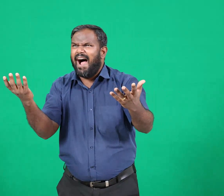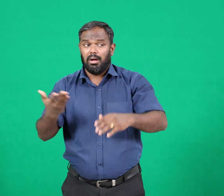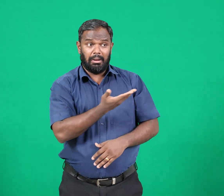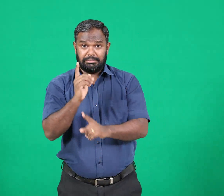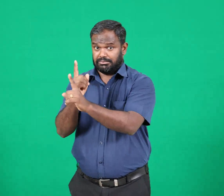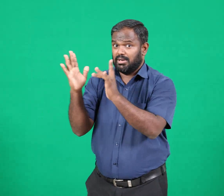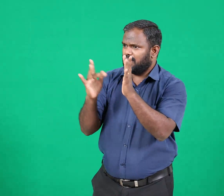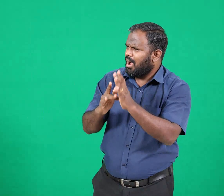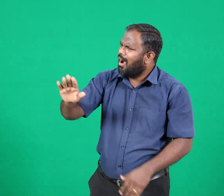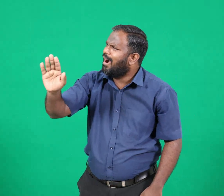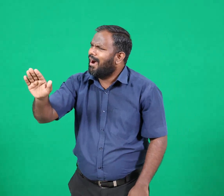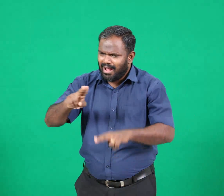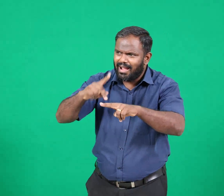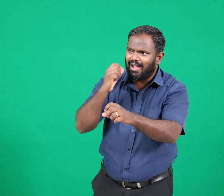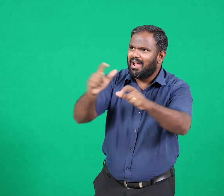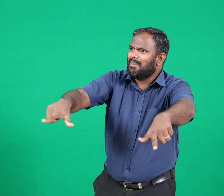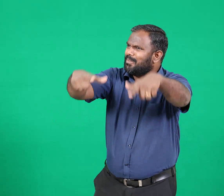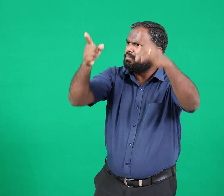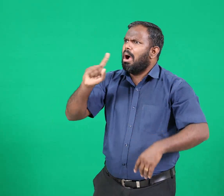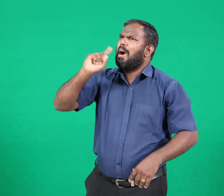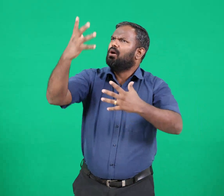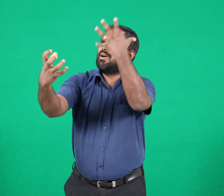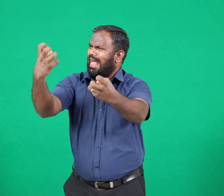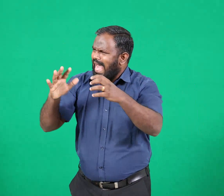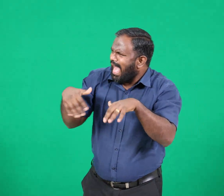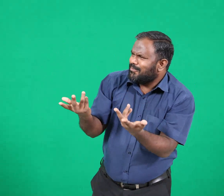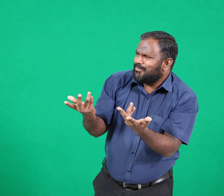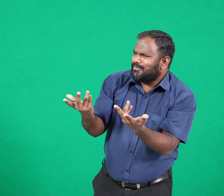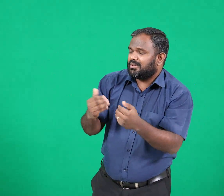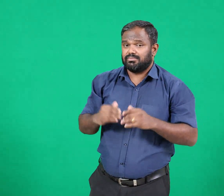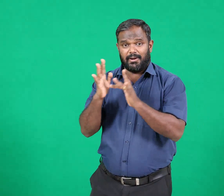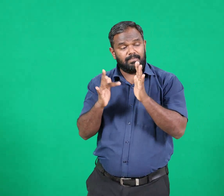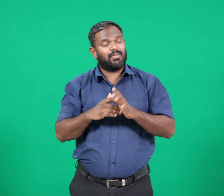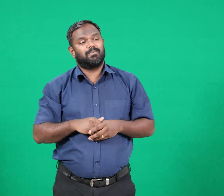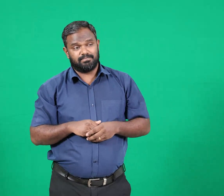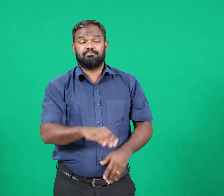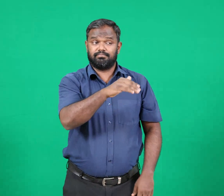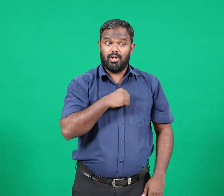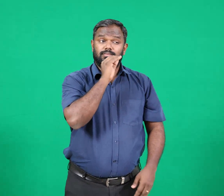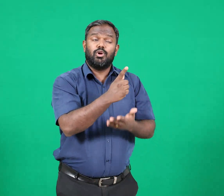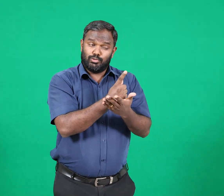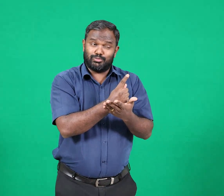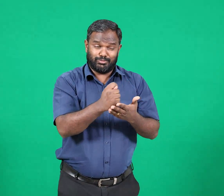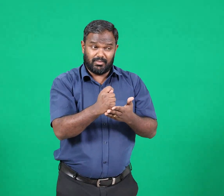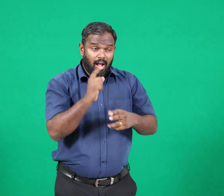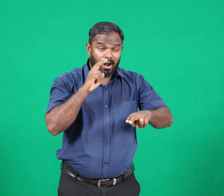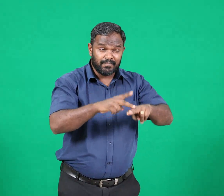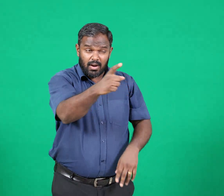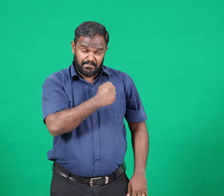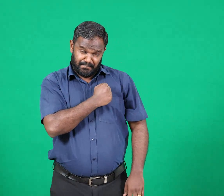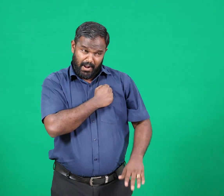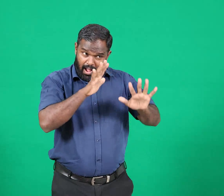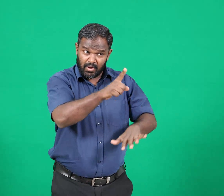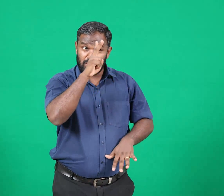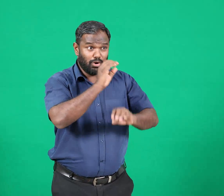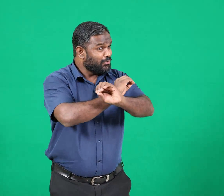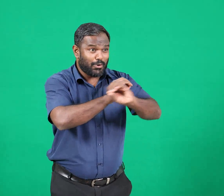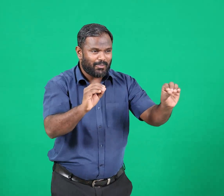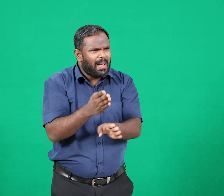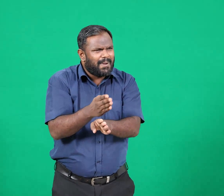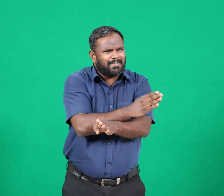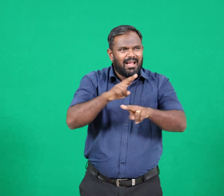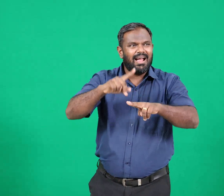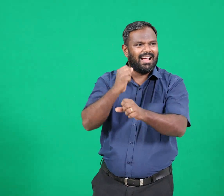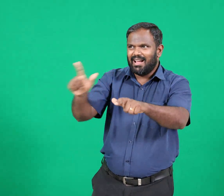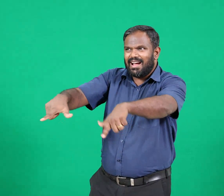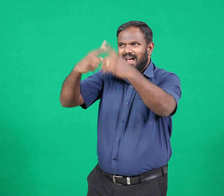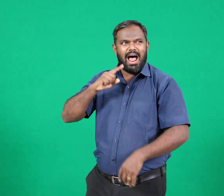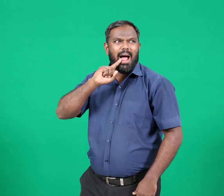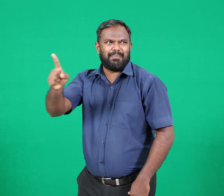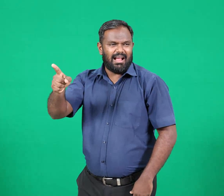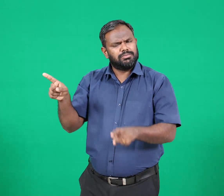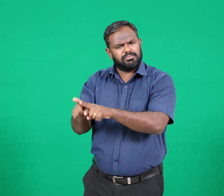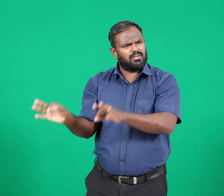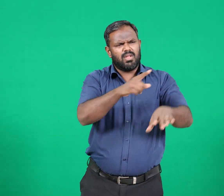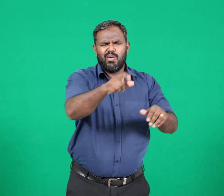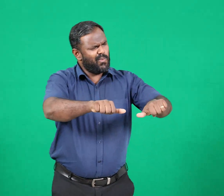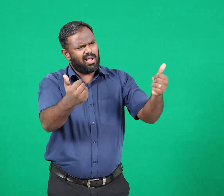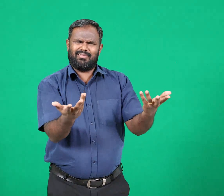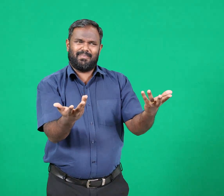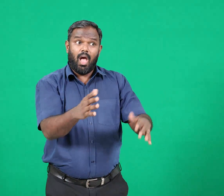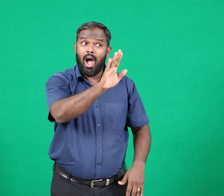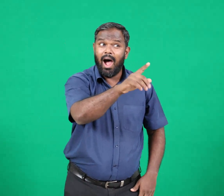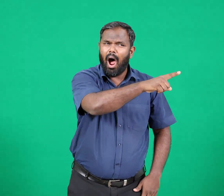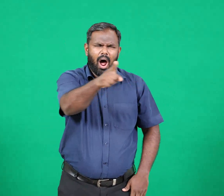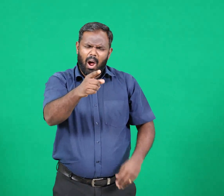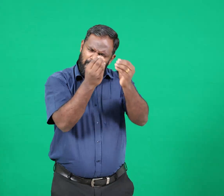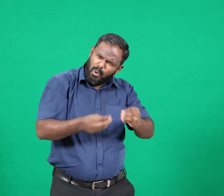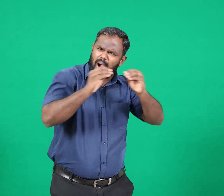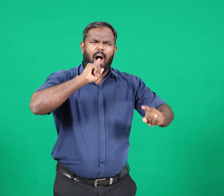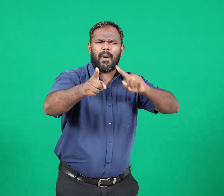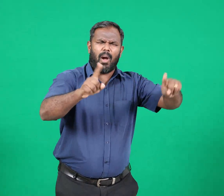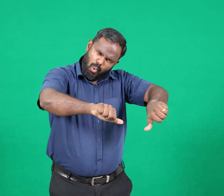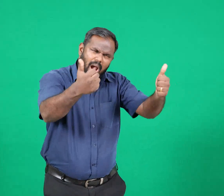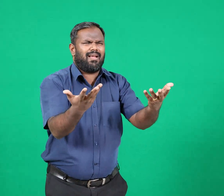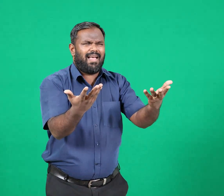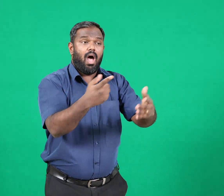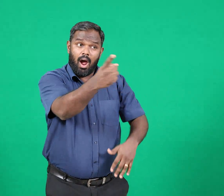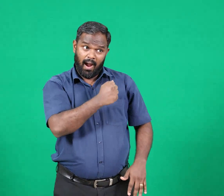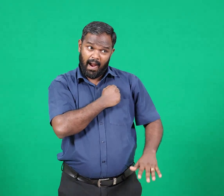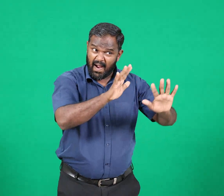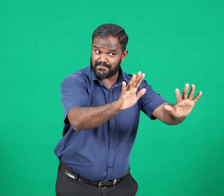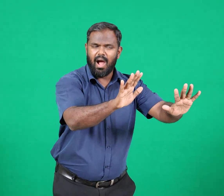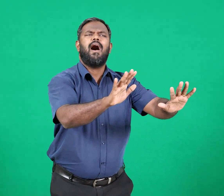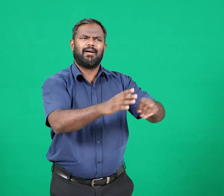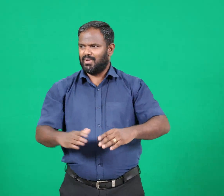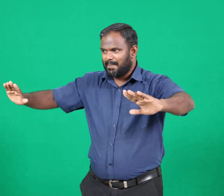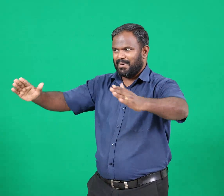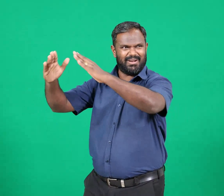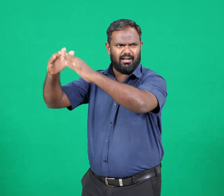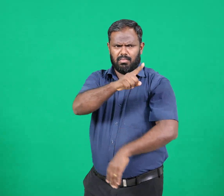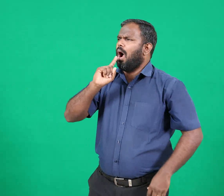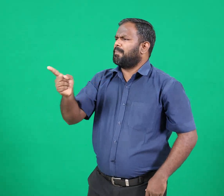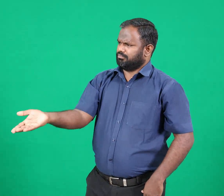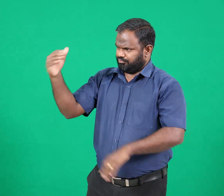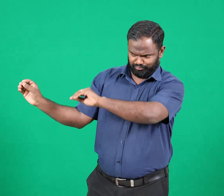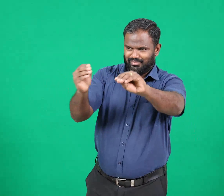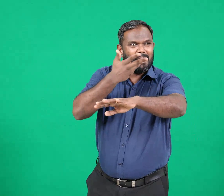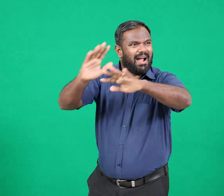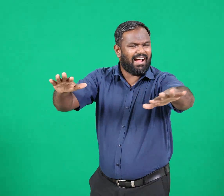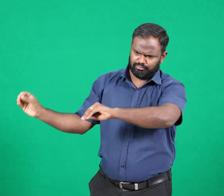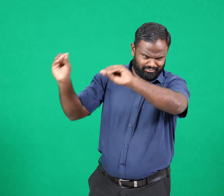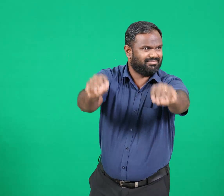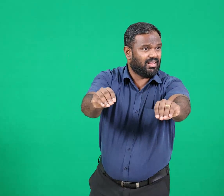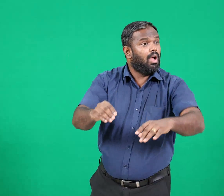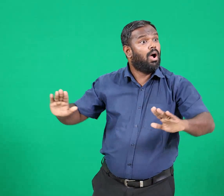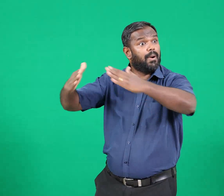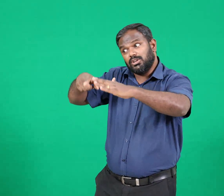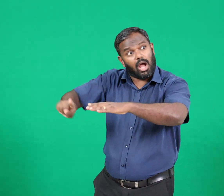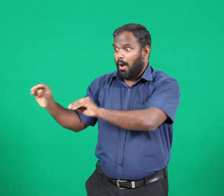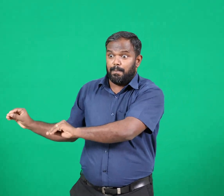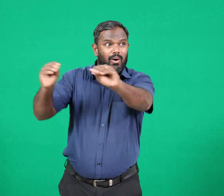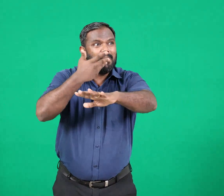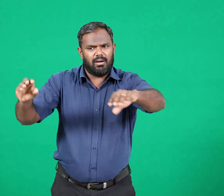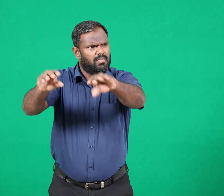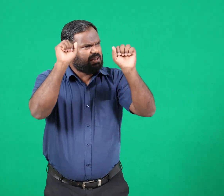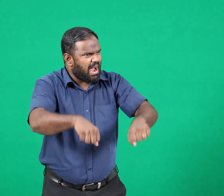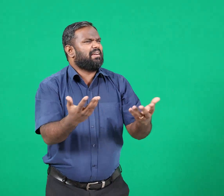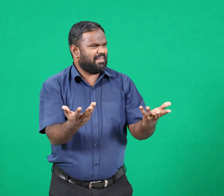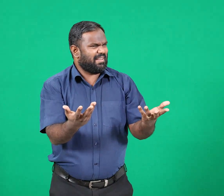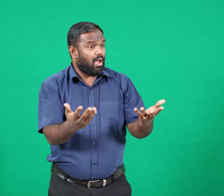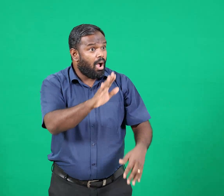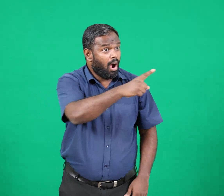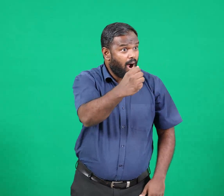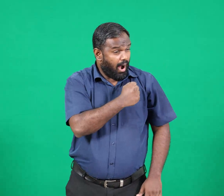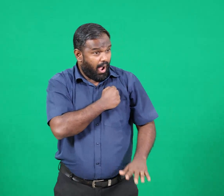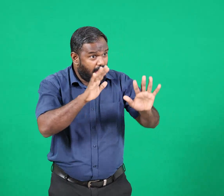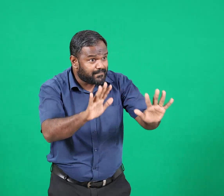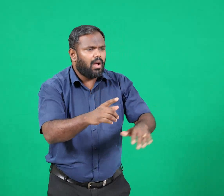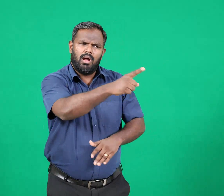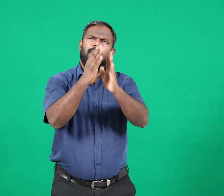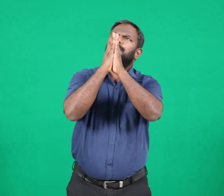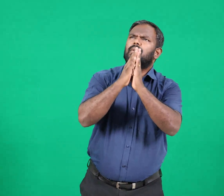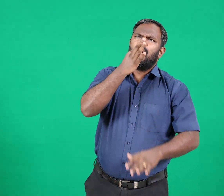"Truly I tell you," Jesus replied, "if you have faith and do not doubt, not only will you do what was done to the fig tree, but even if you say to this mountain, ' Be lifted up and thrown into the sea,' it will happen.